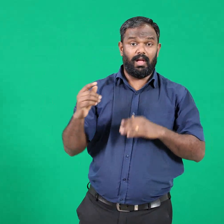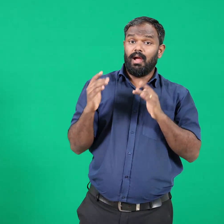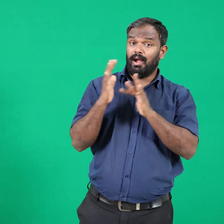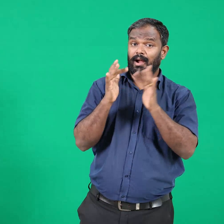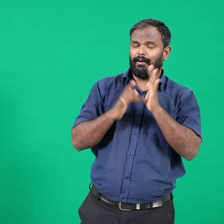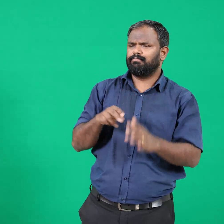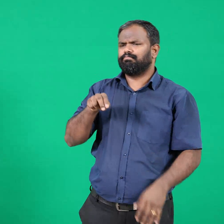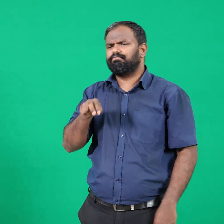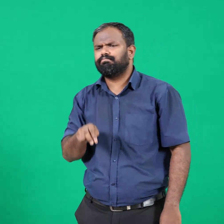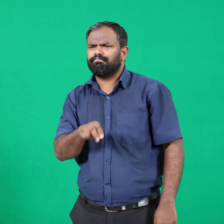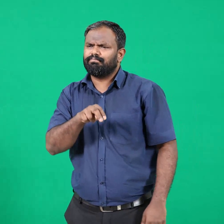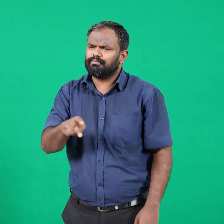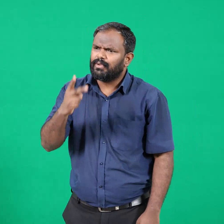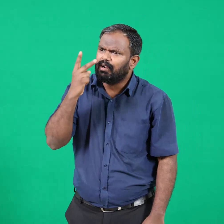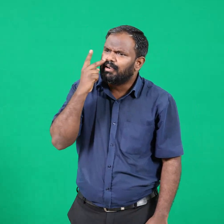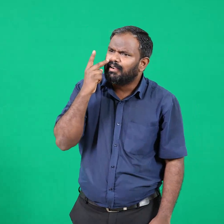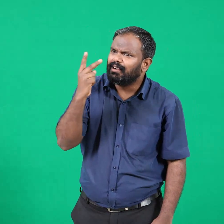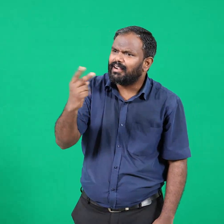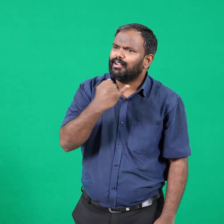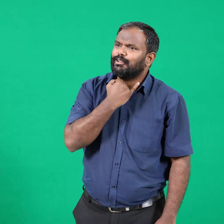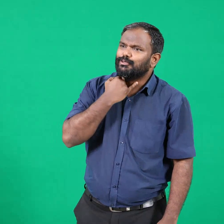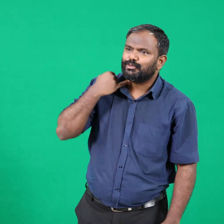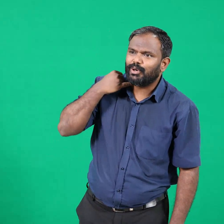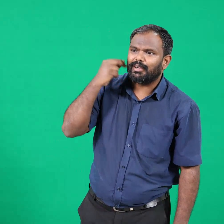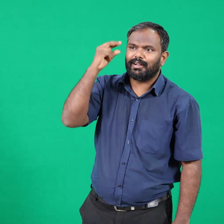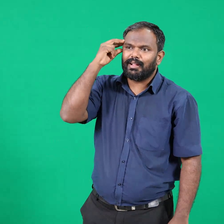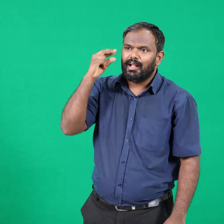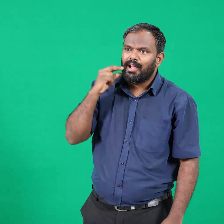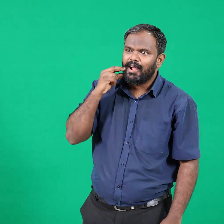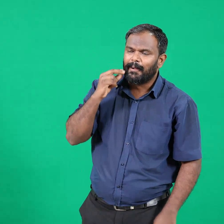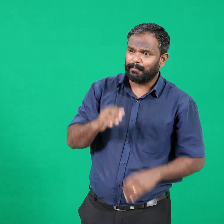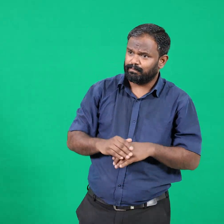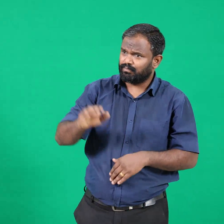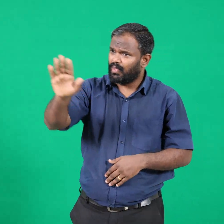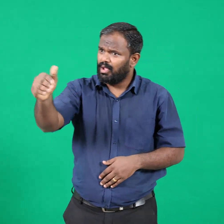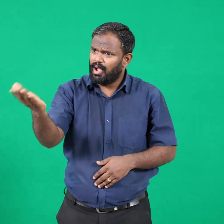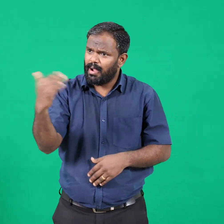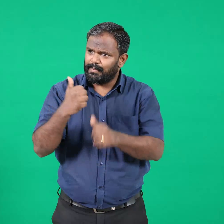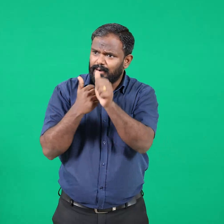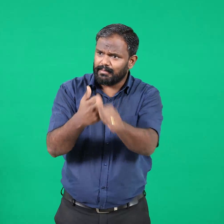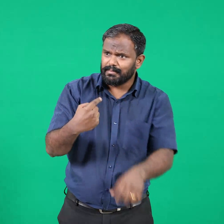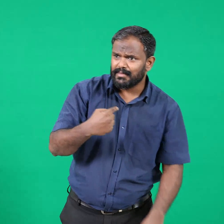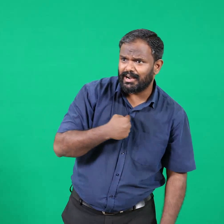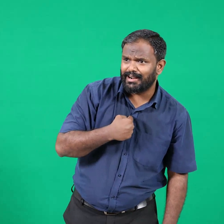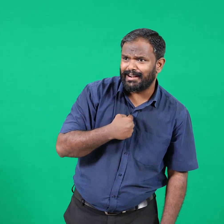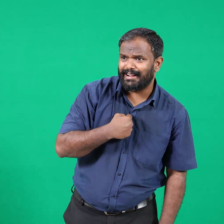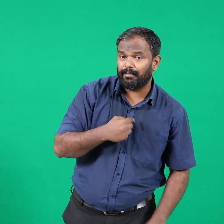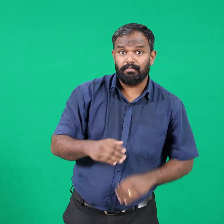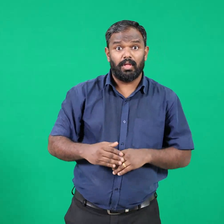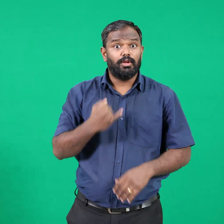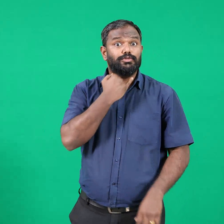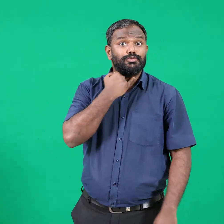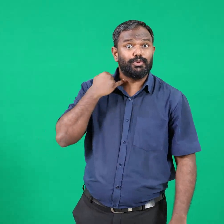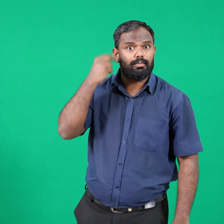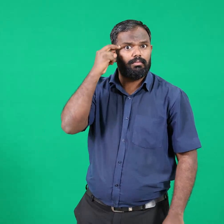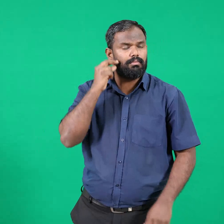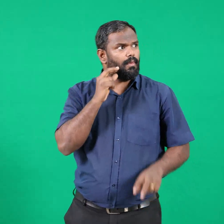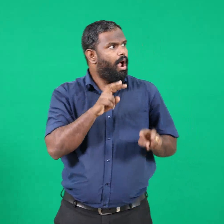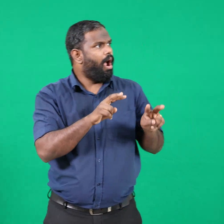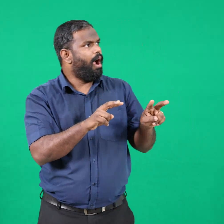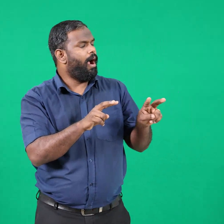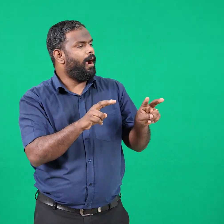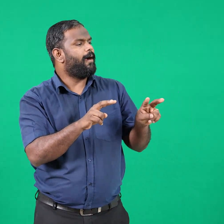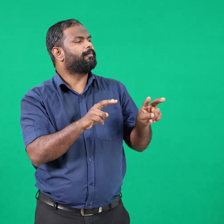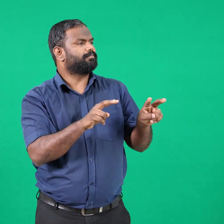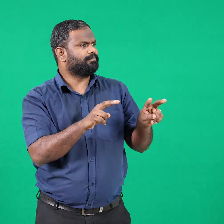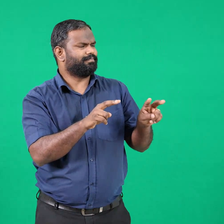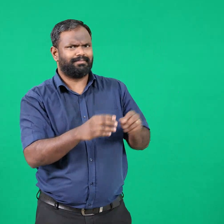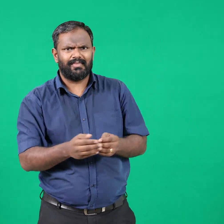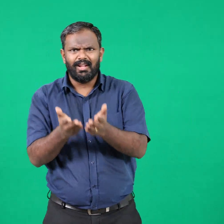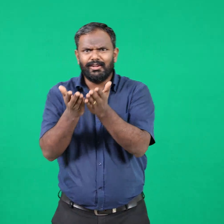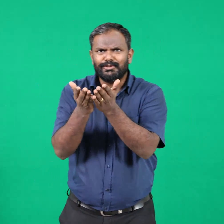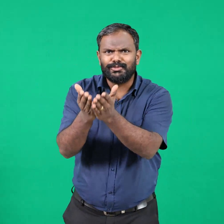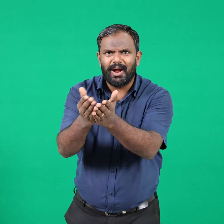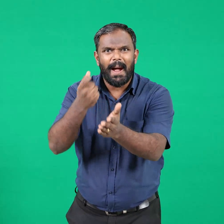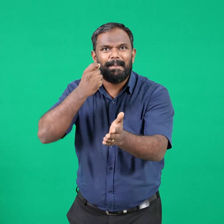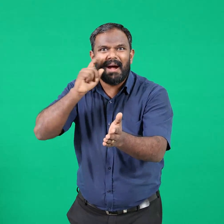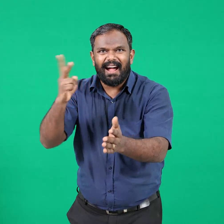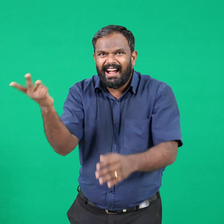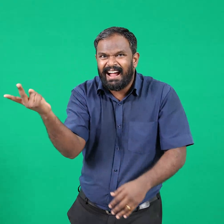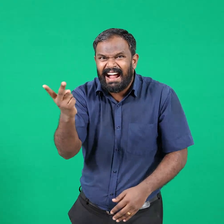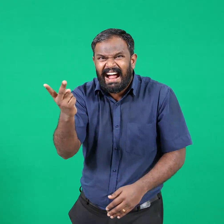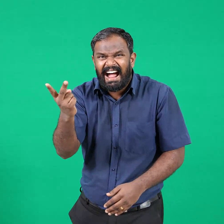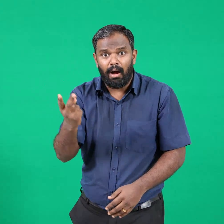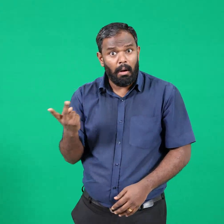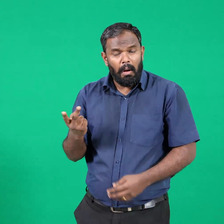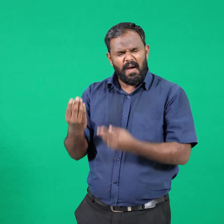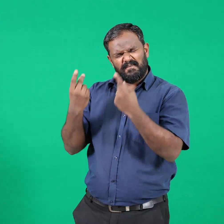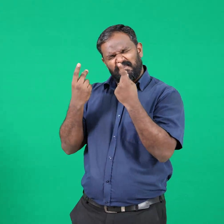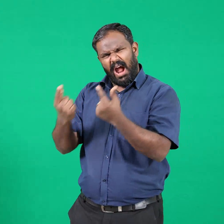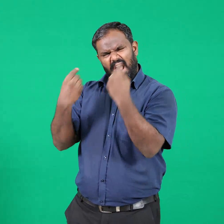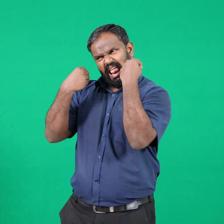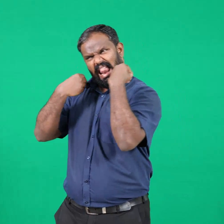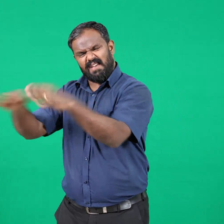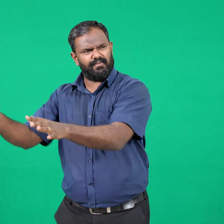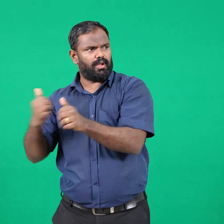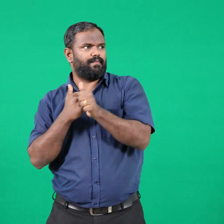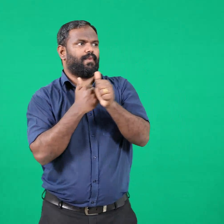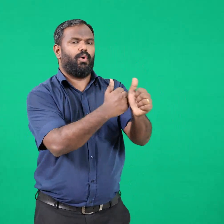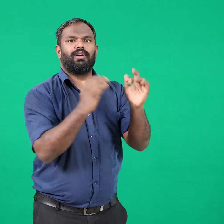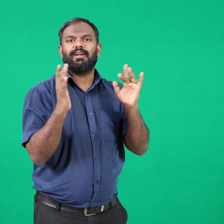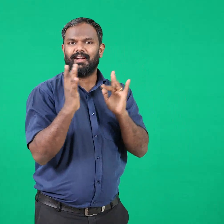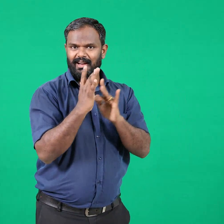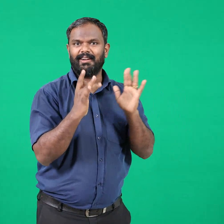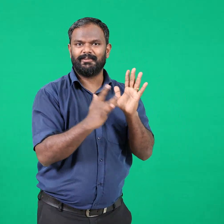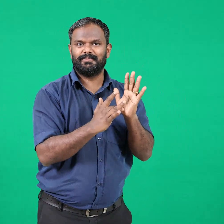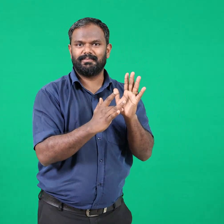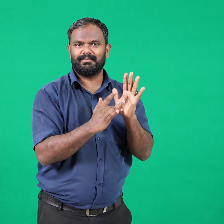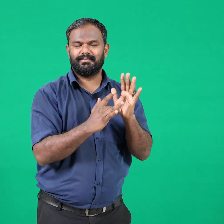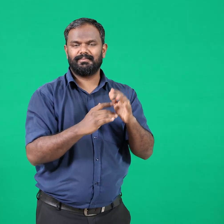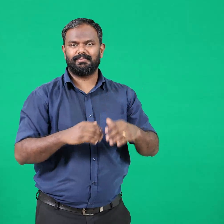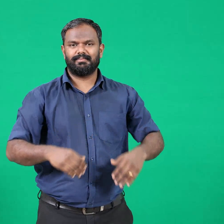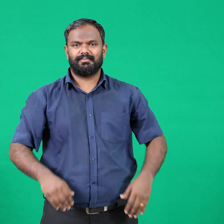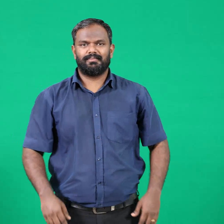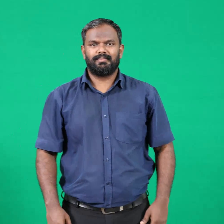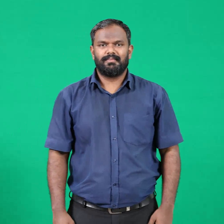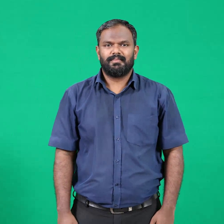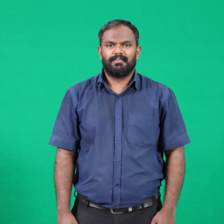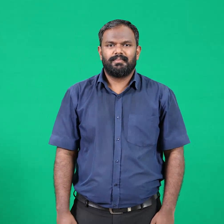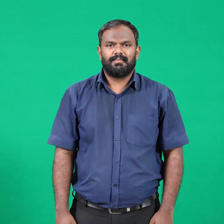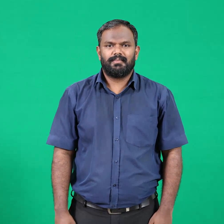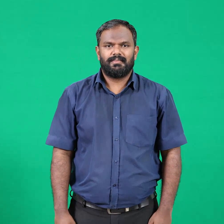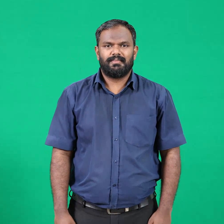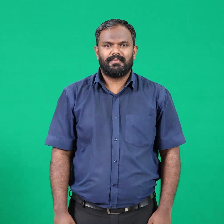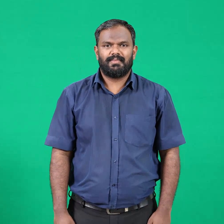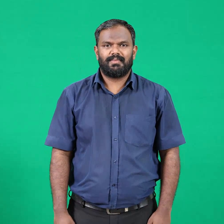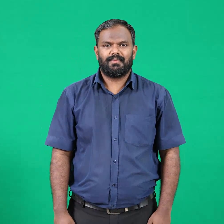Jesus called them, and immediately they left the boat and their father and followed Him.